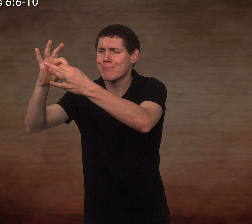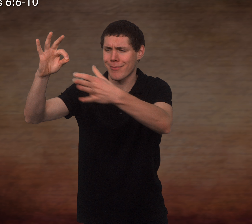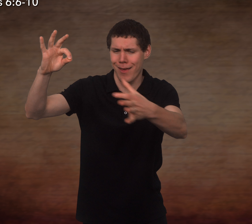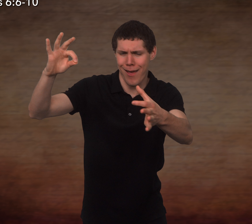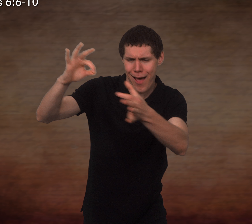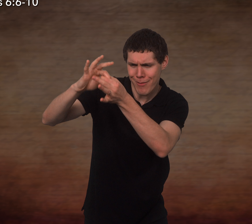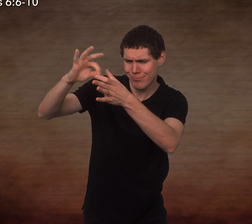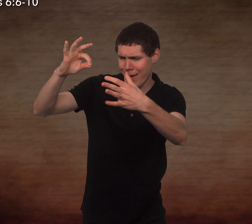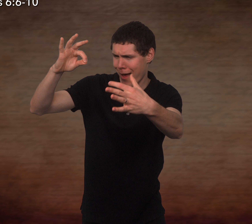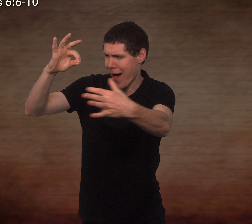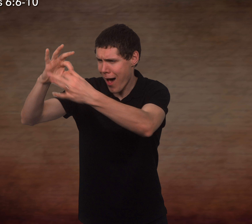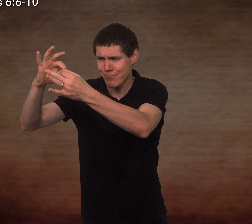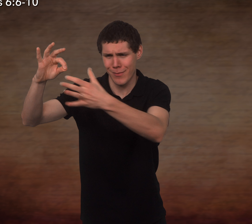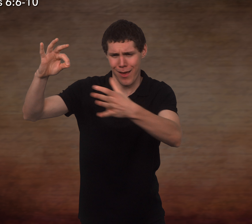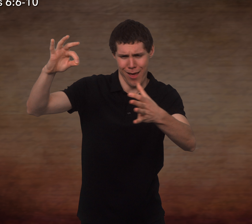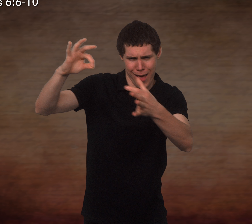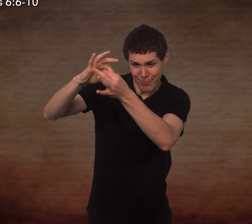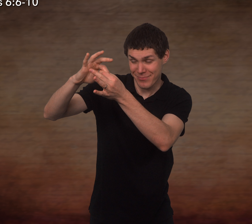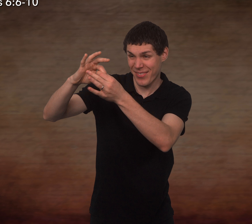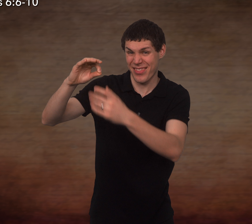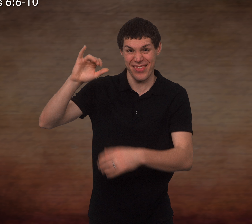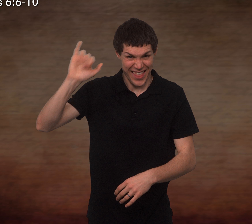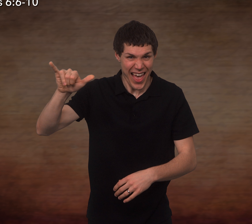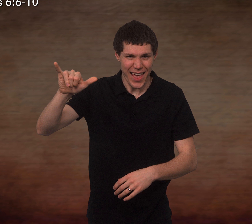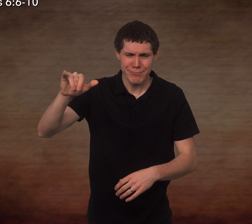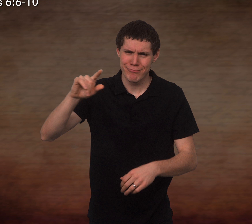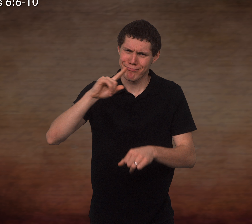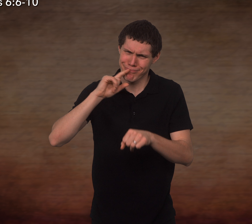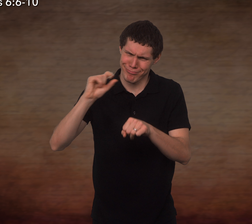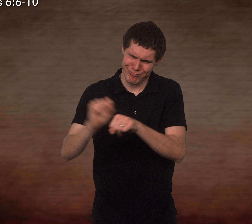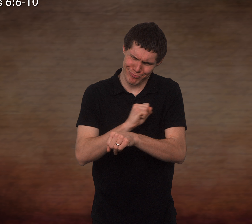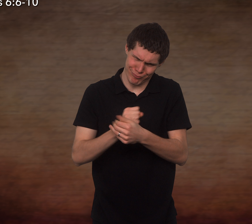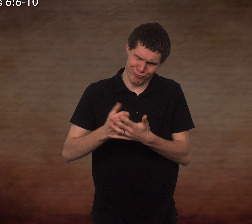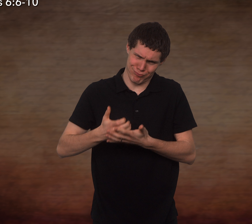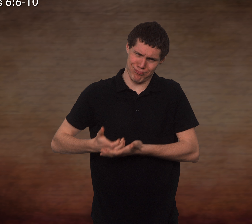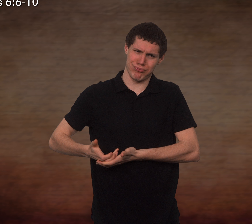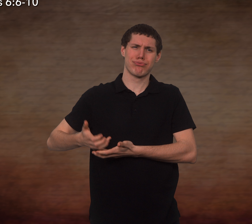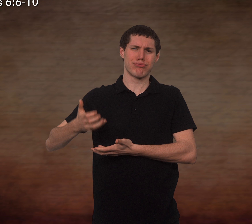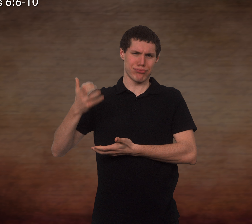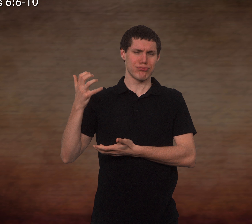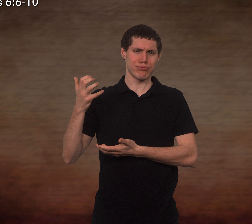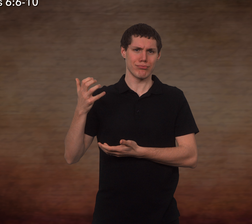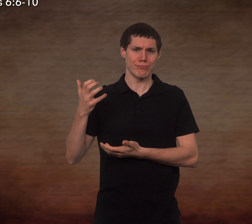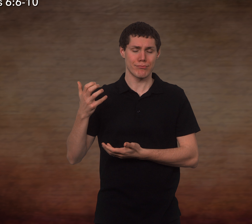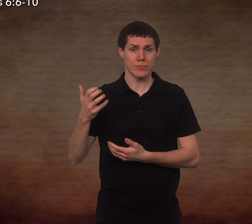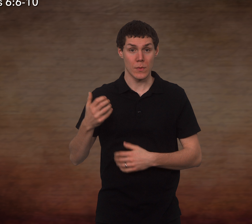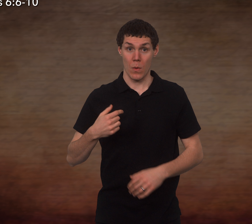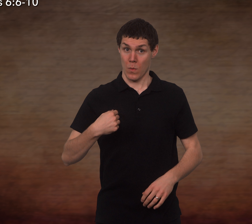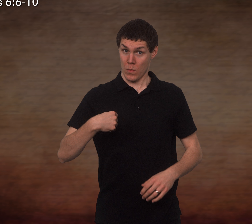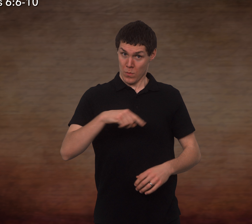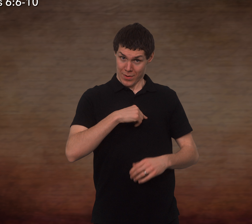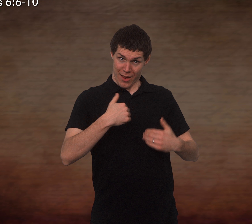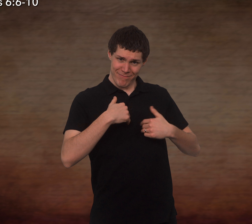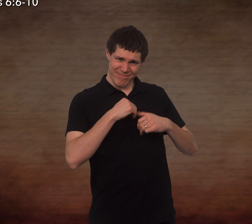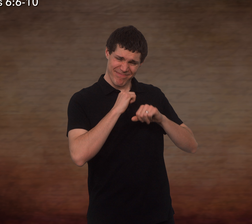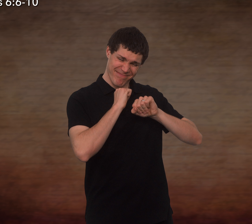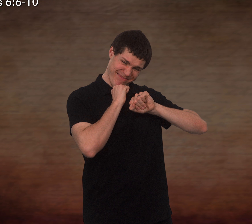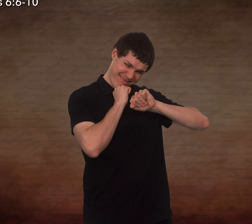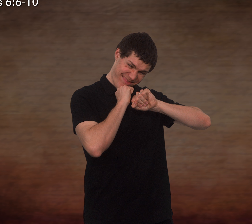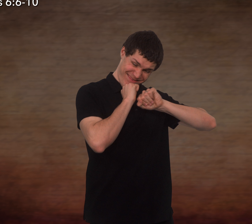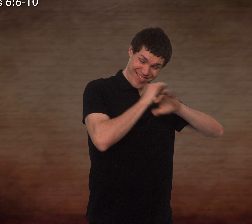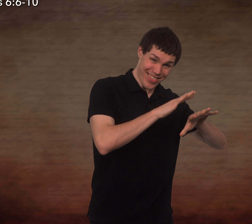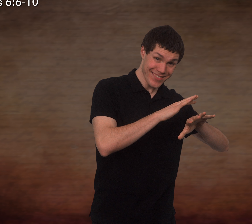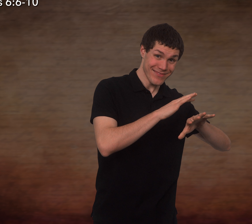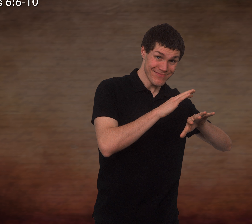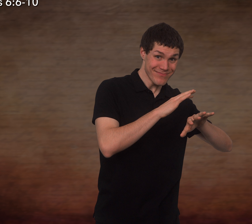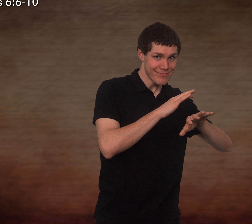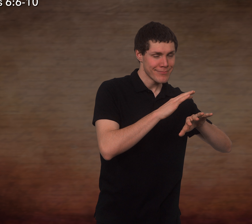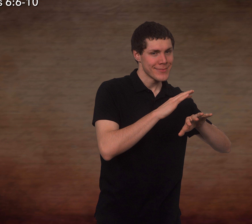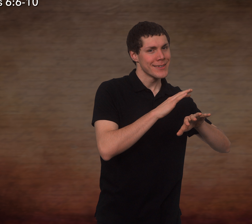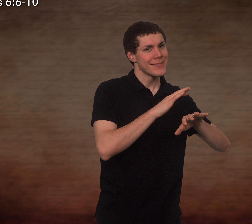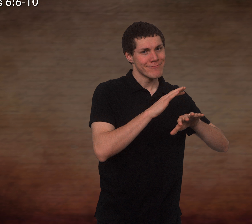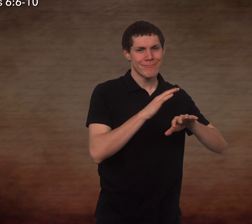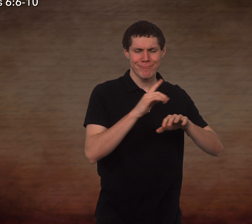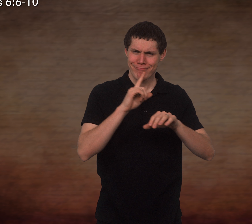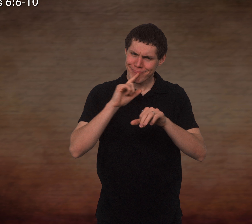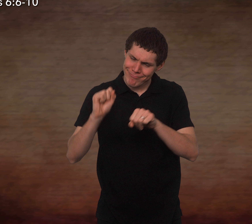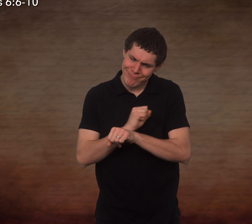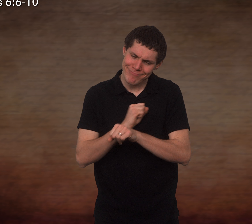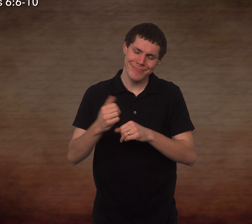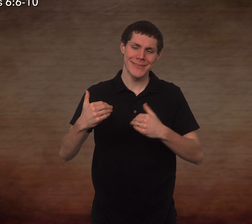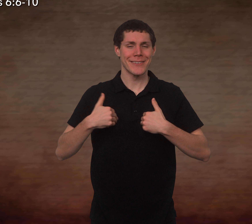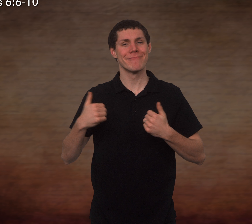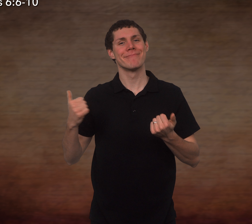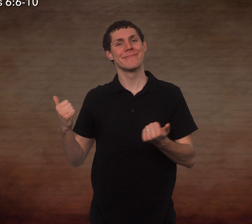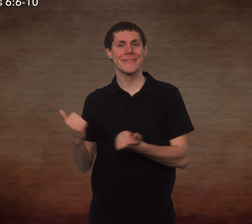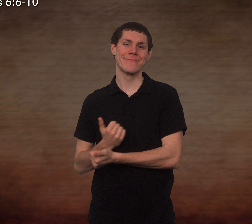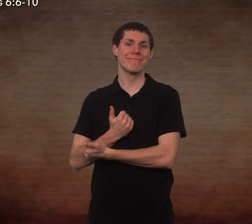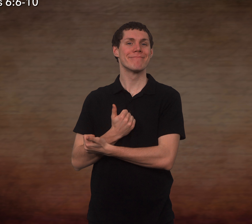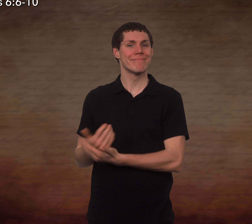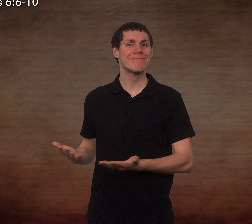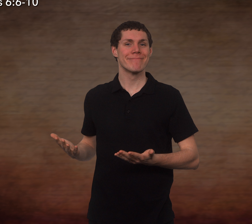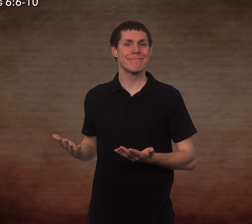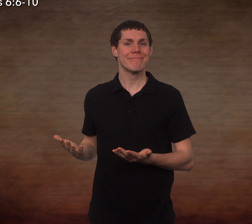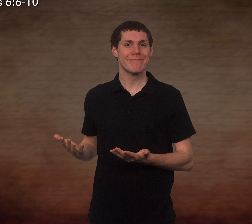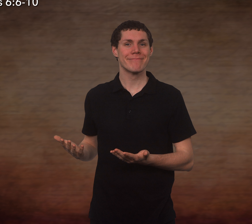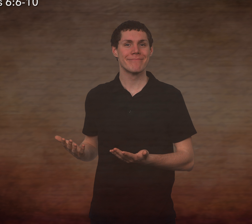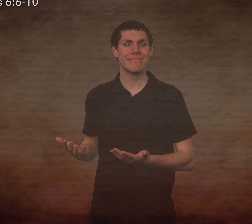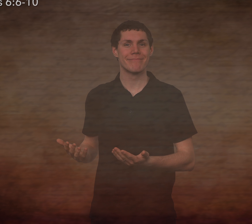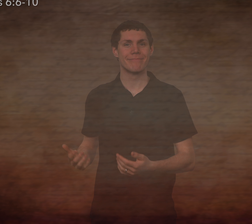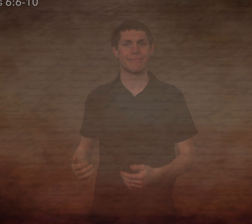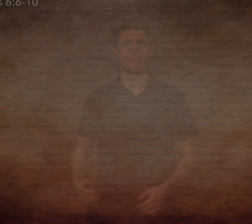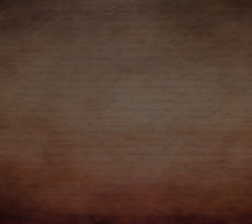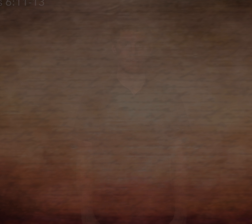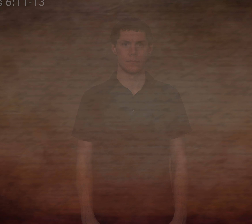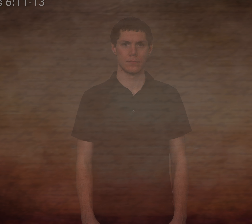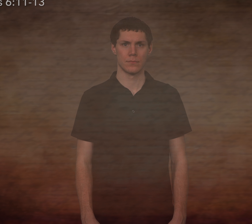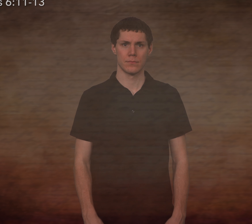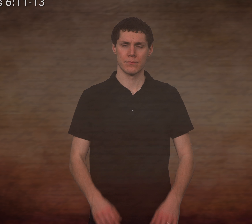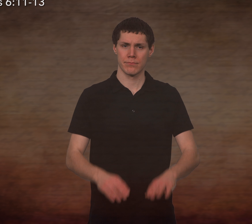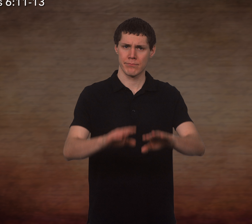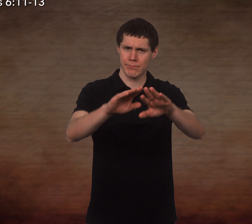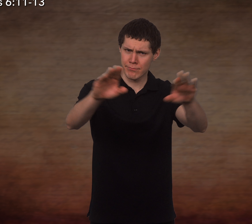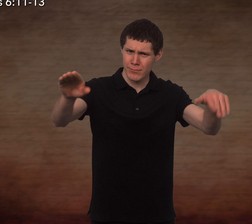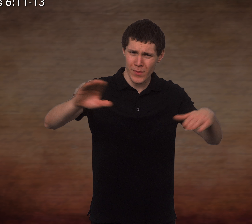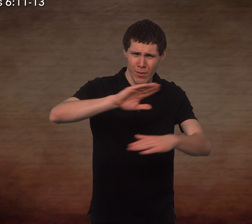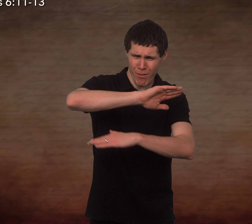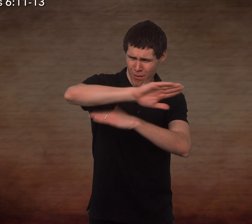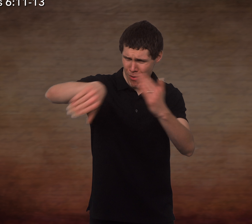having nothing, and yet possessing everything.